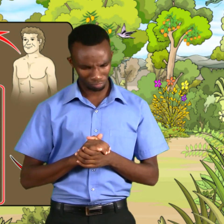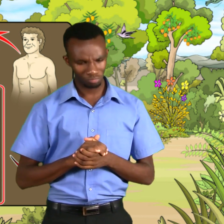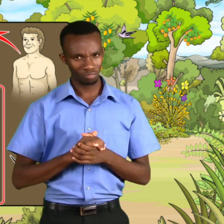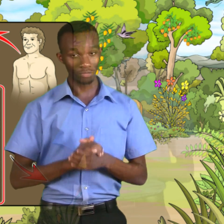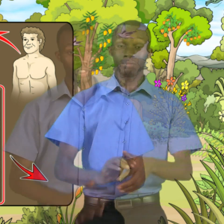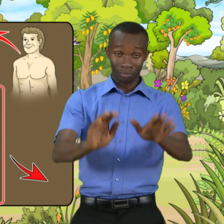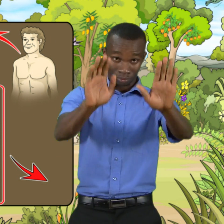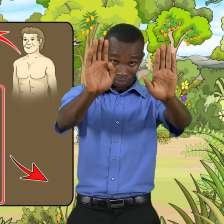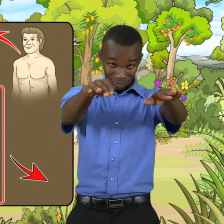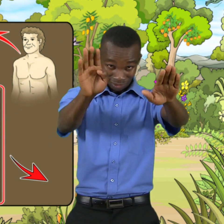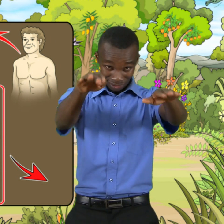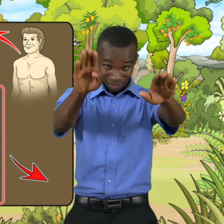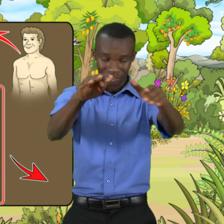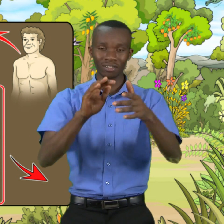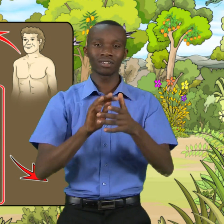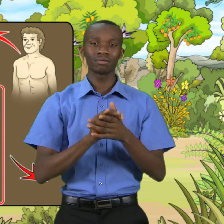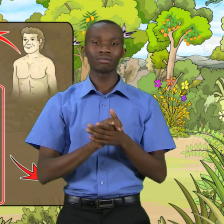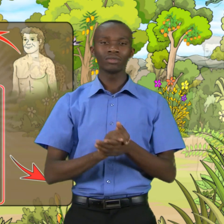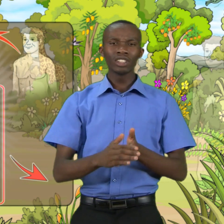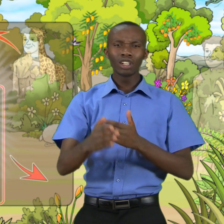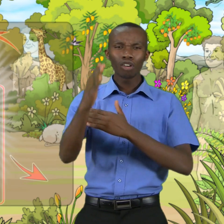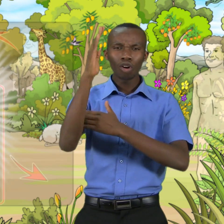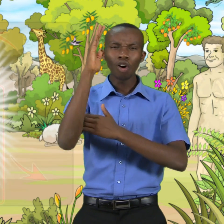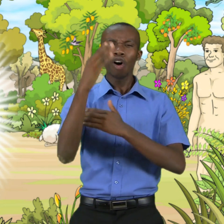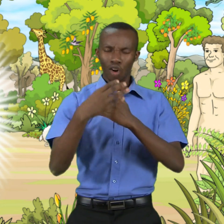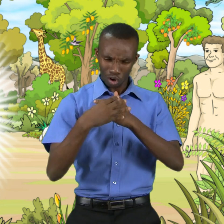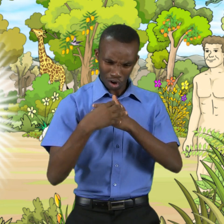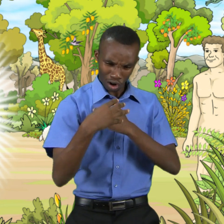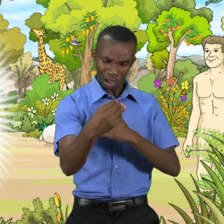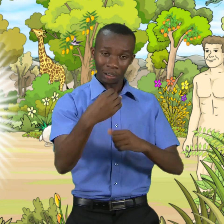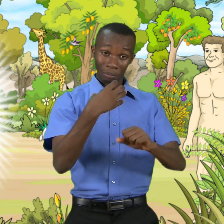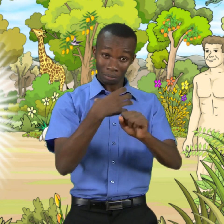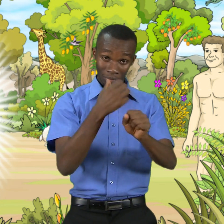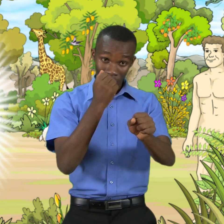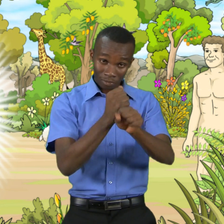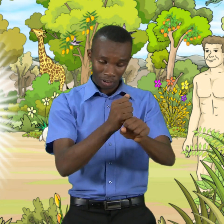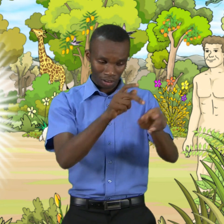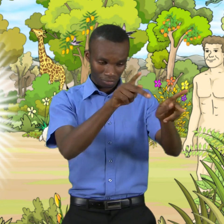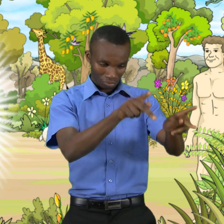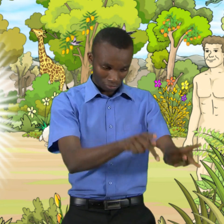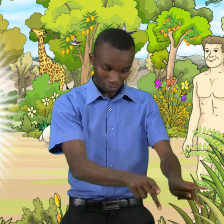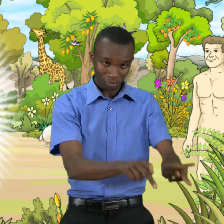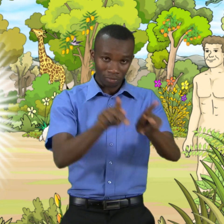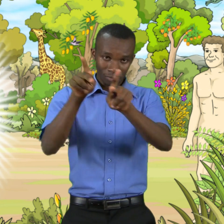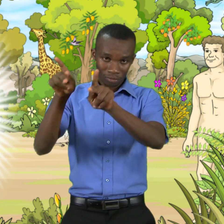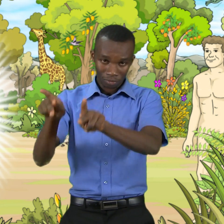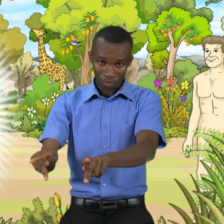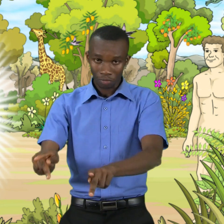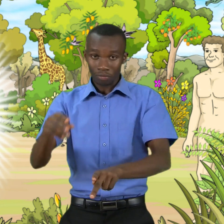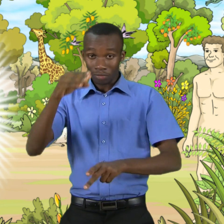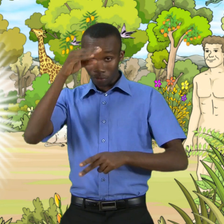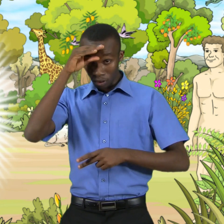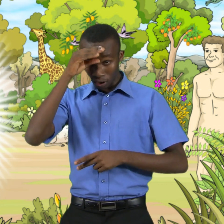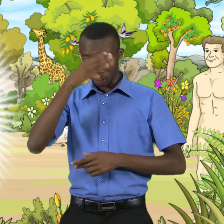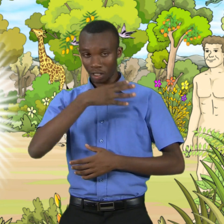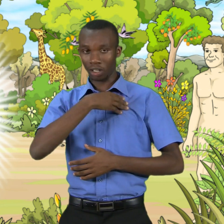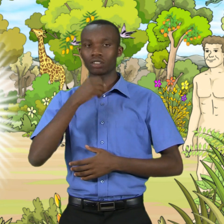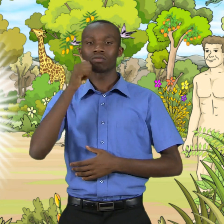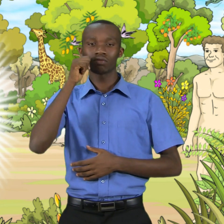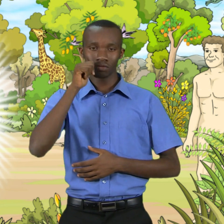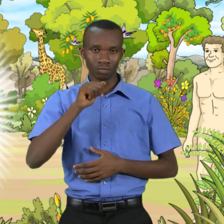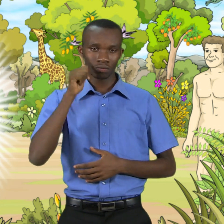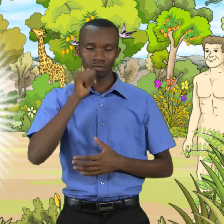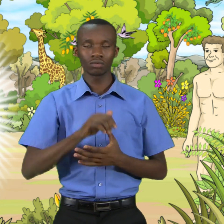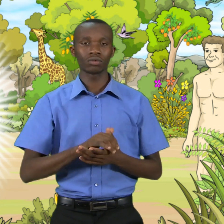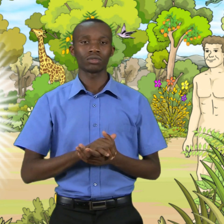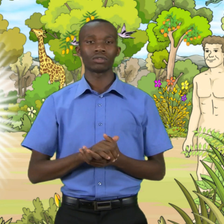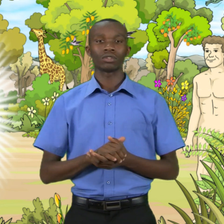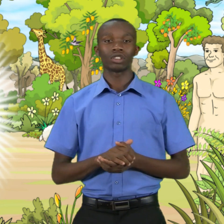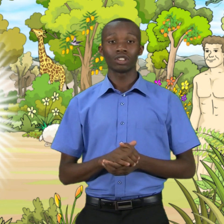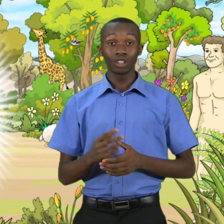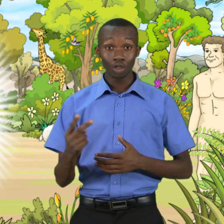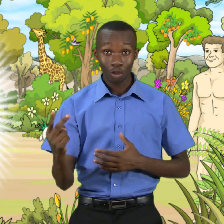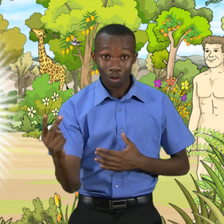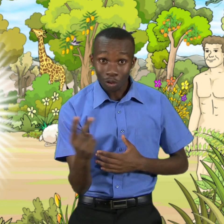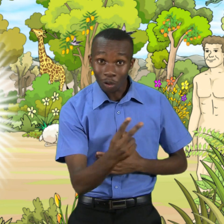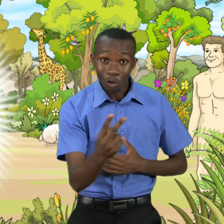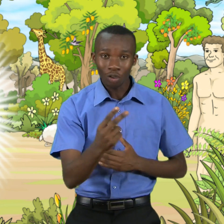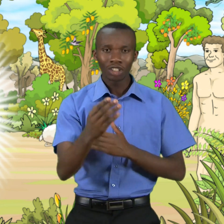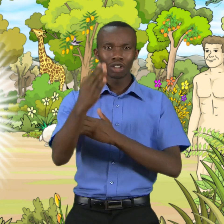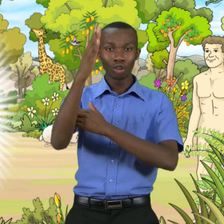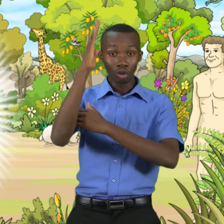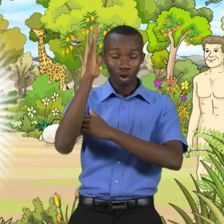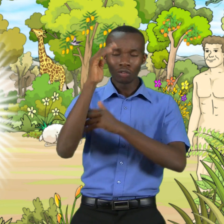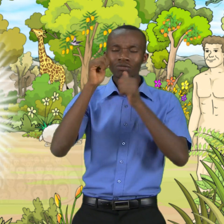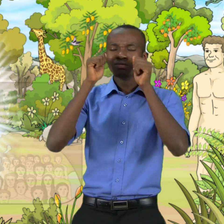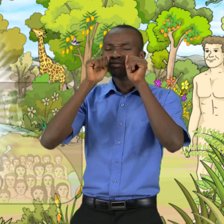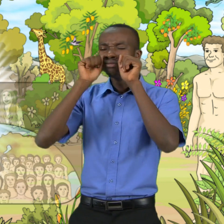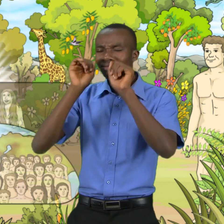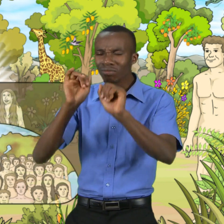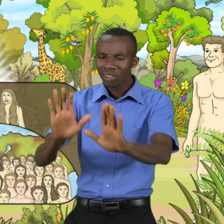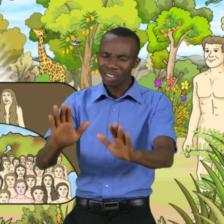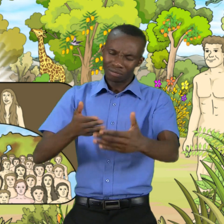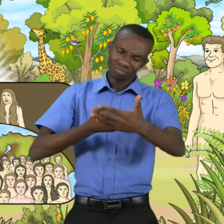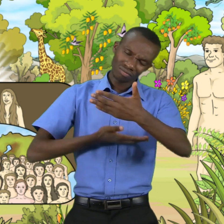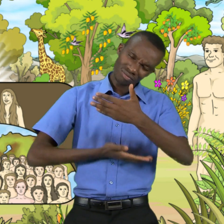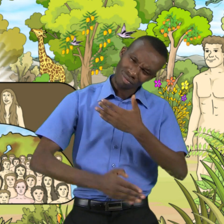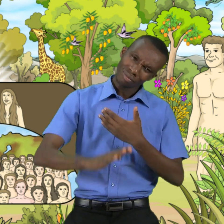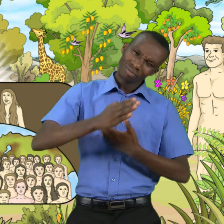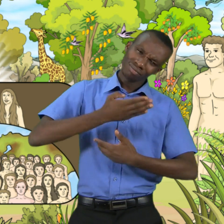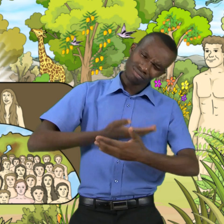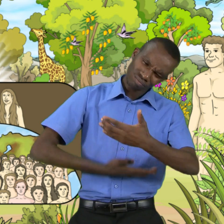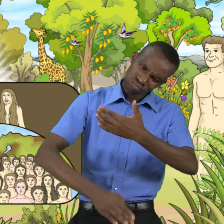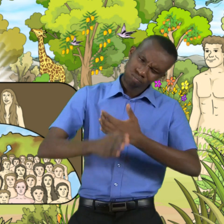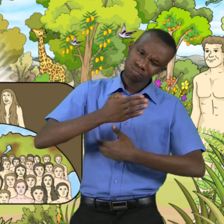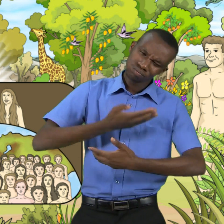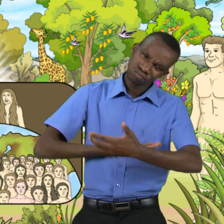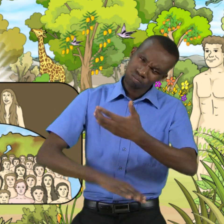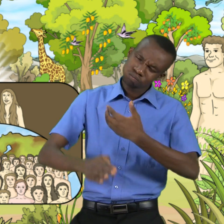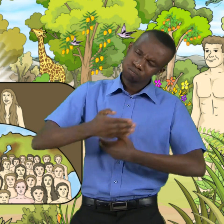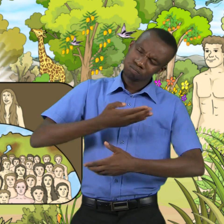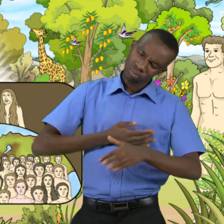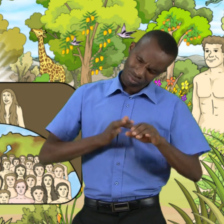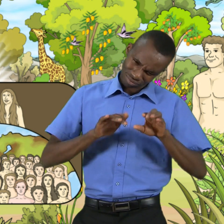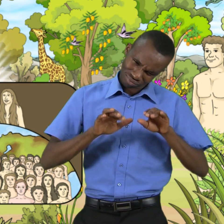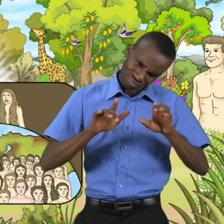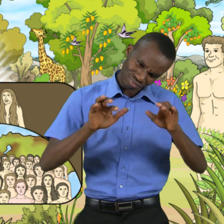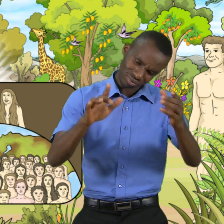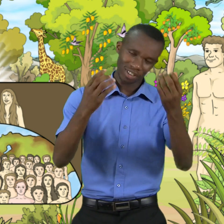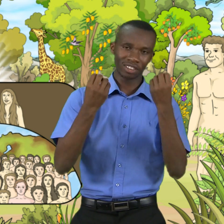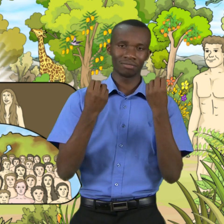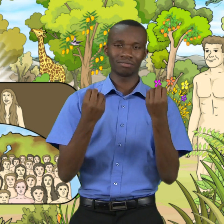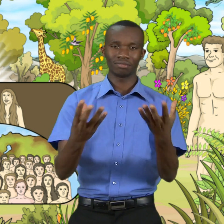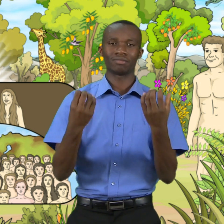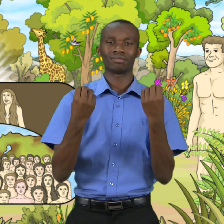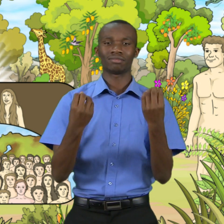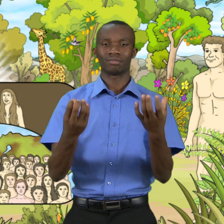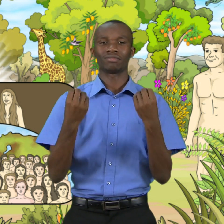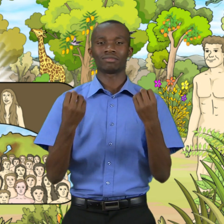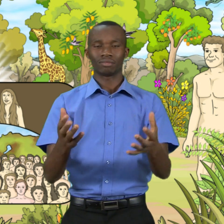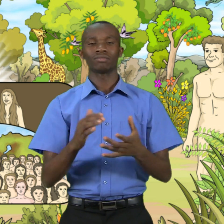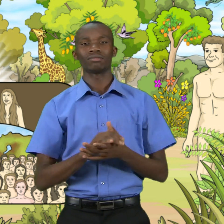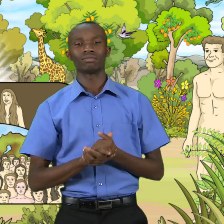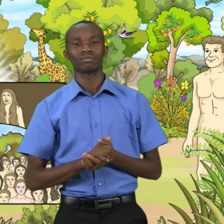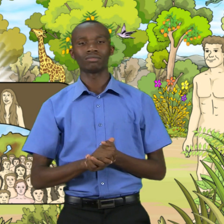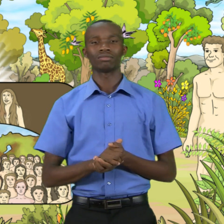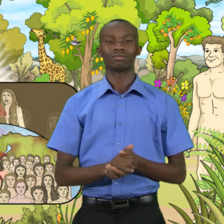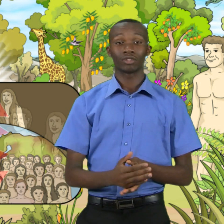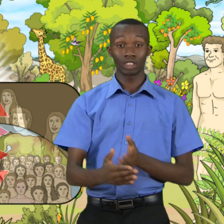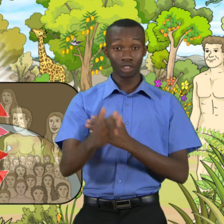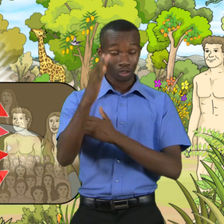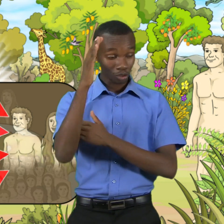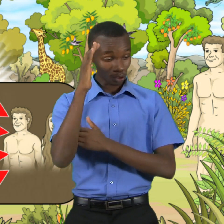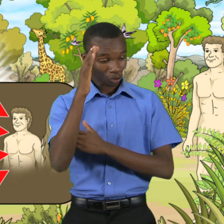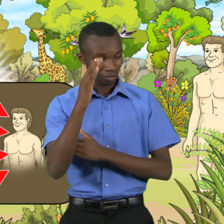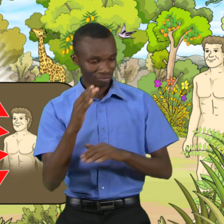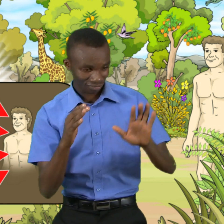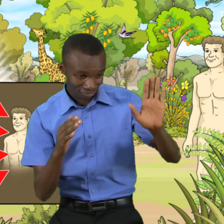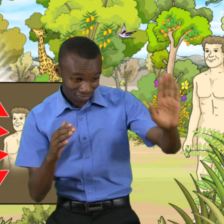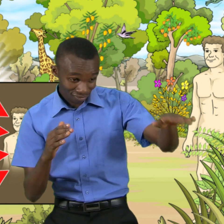So God created man in His own image; in the image of God He created him; male and female He created them. God blessed them and said to them, “Be fruitful and multiply, and fill the earth and subdue it;